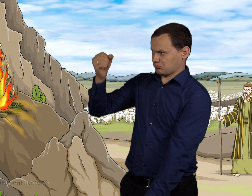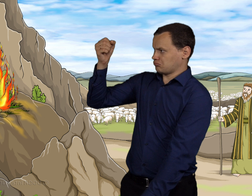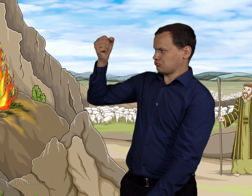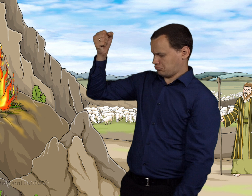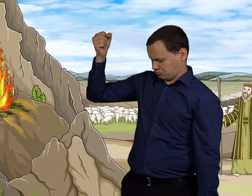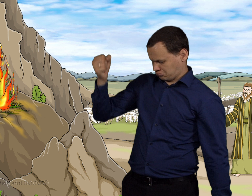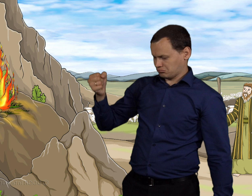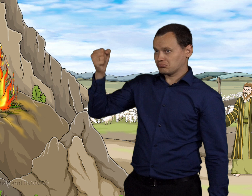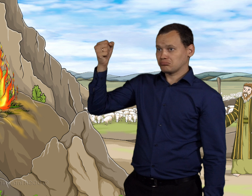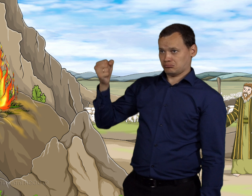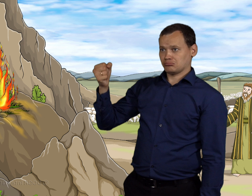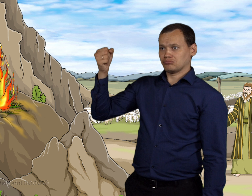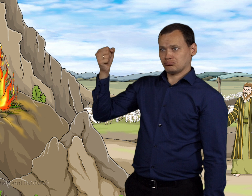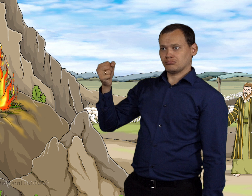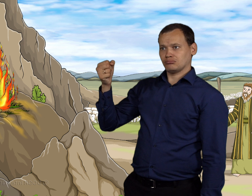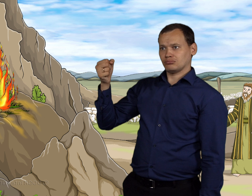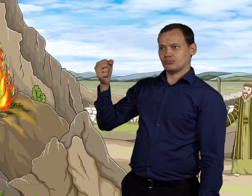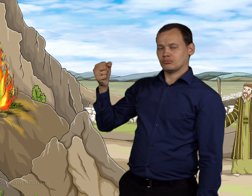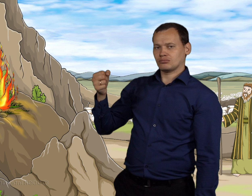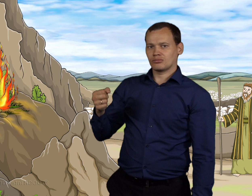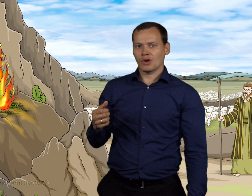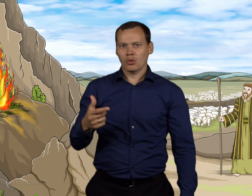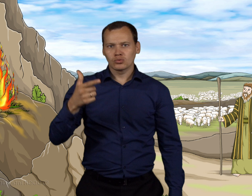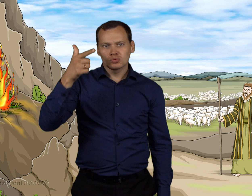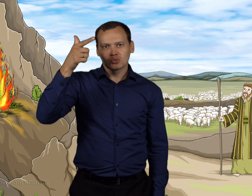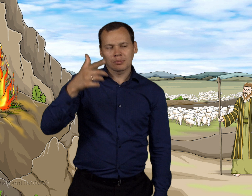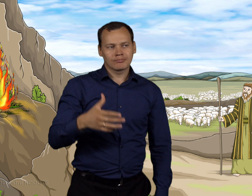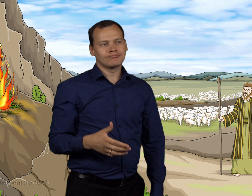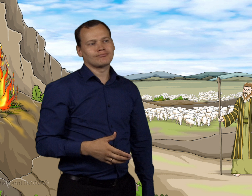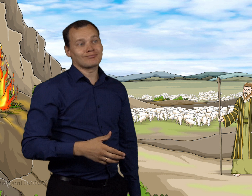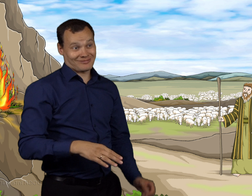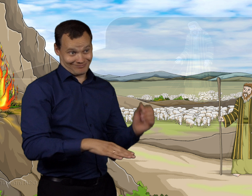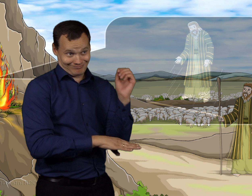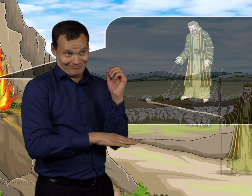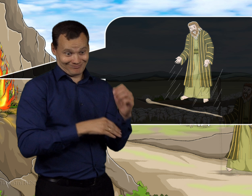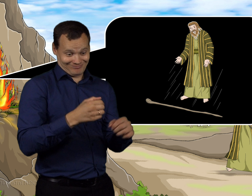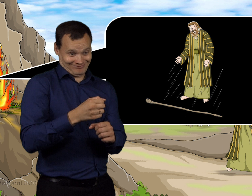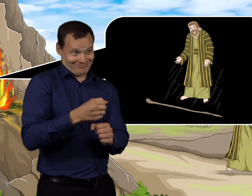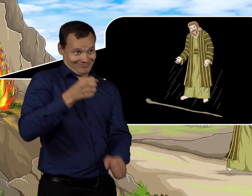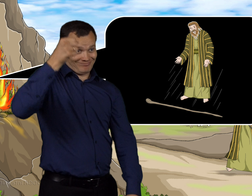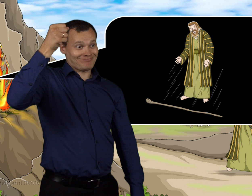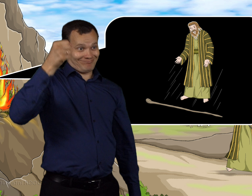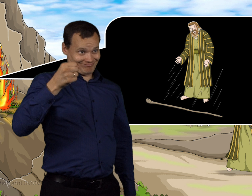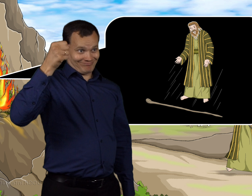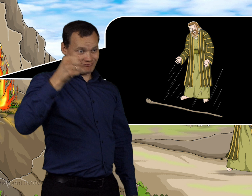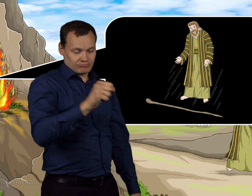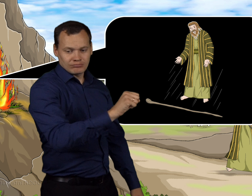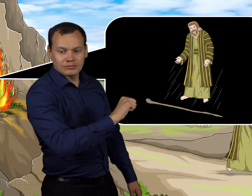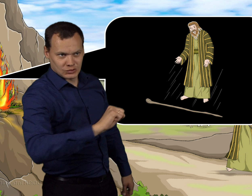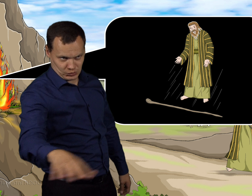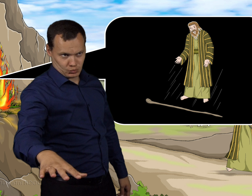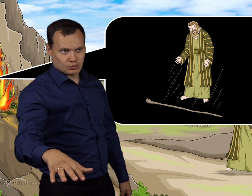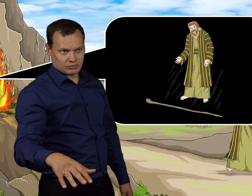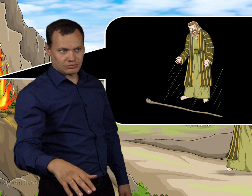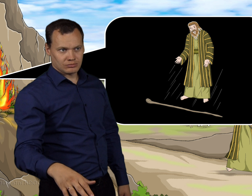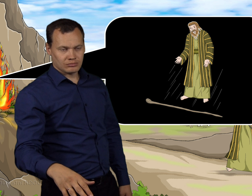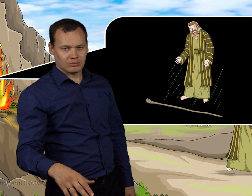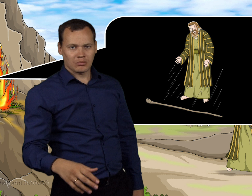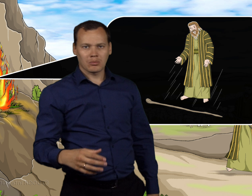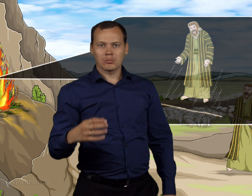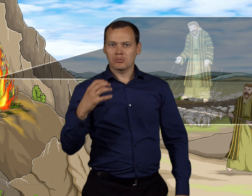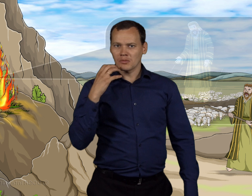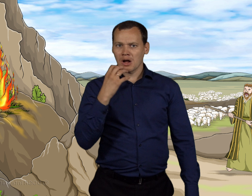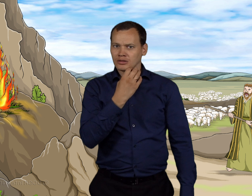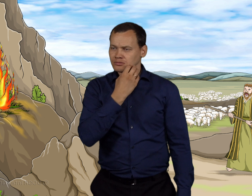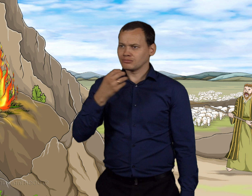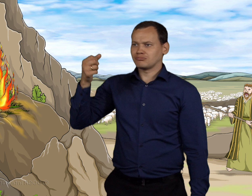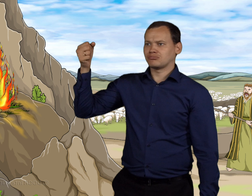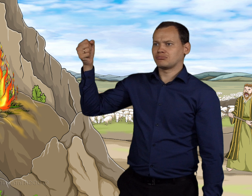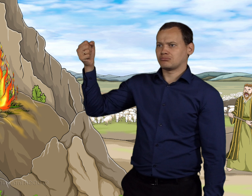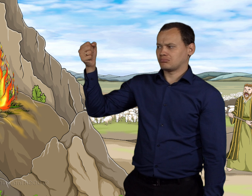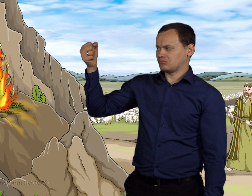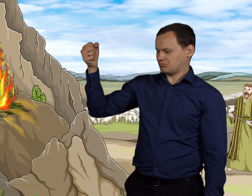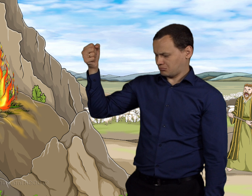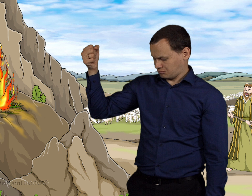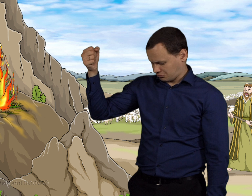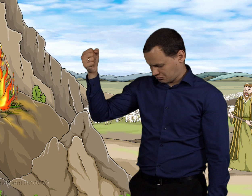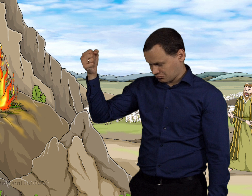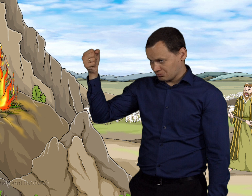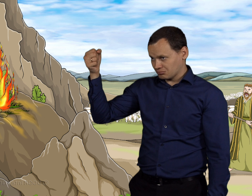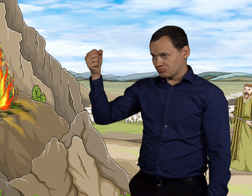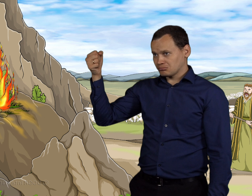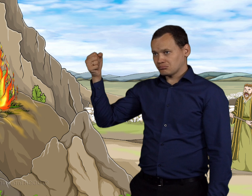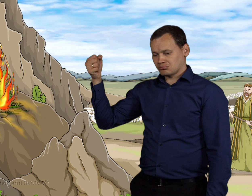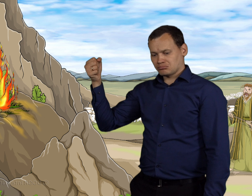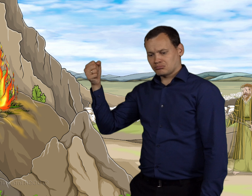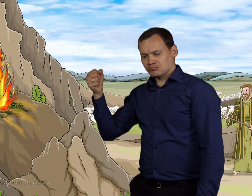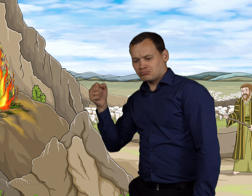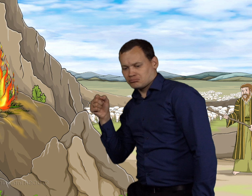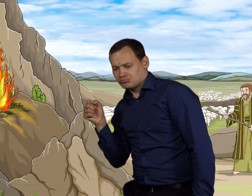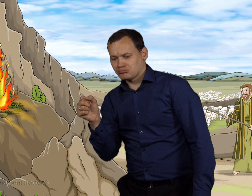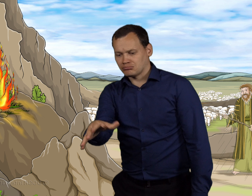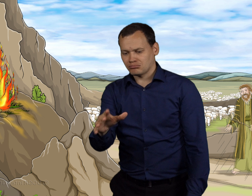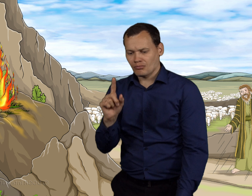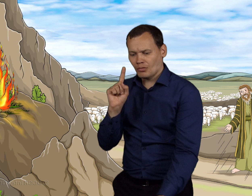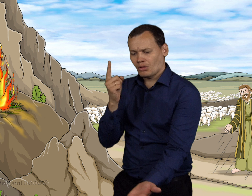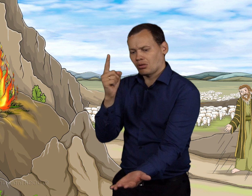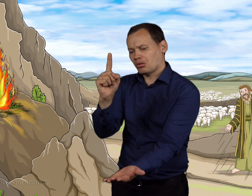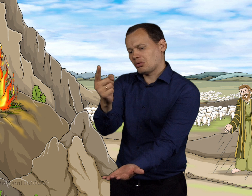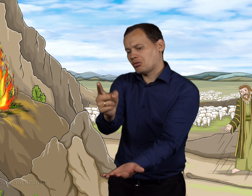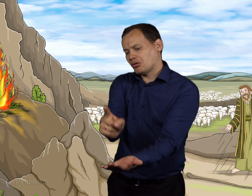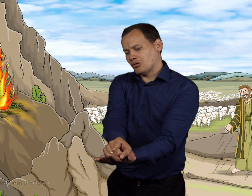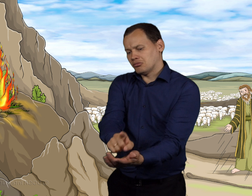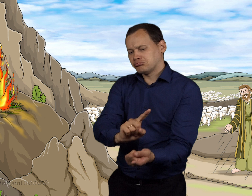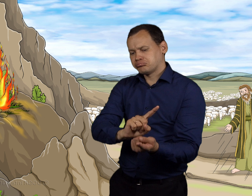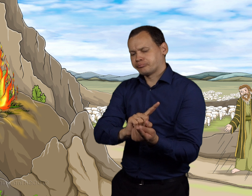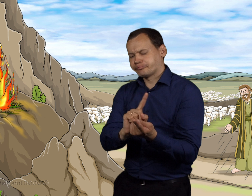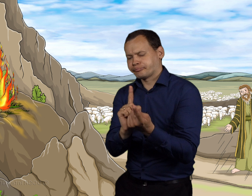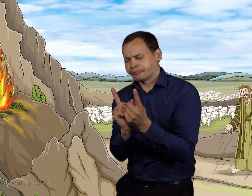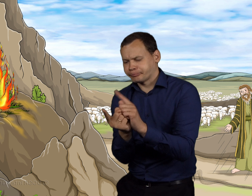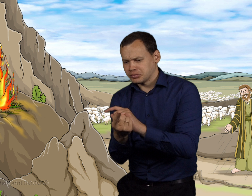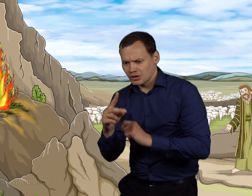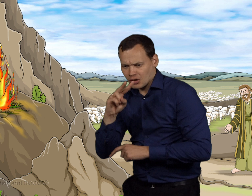“Throw it on the ground,” said the LORD.